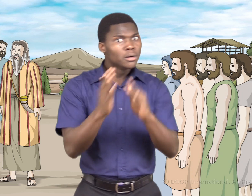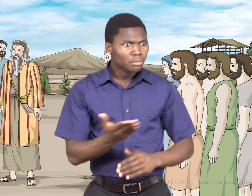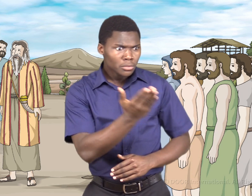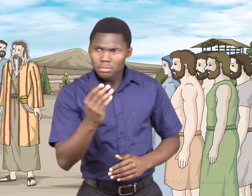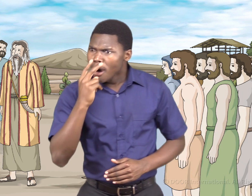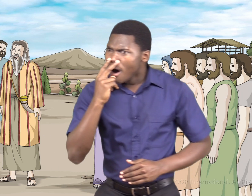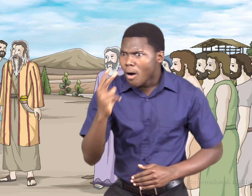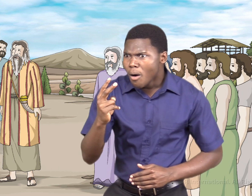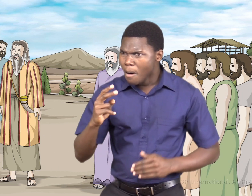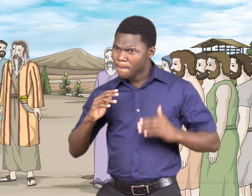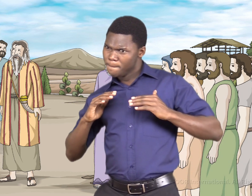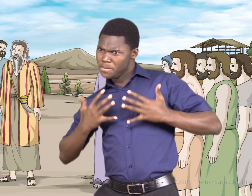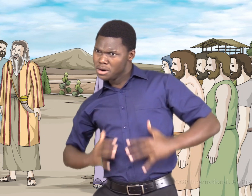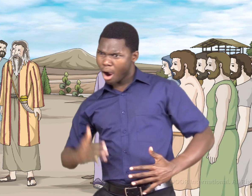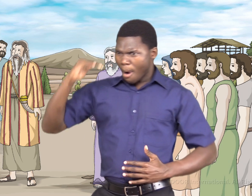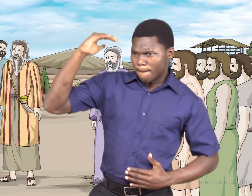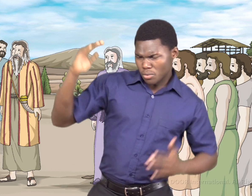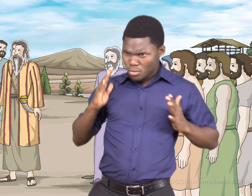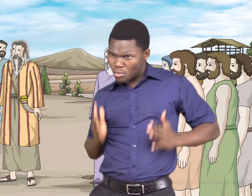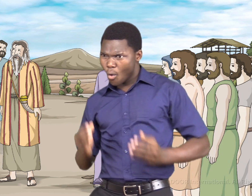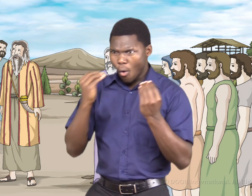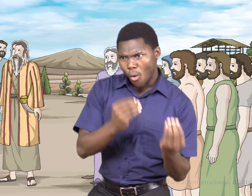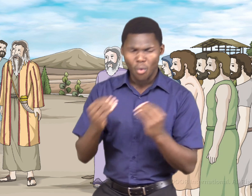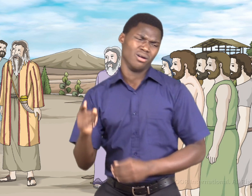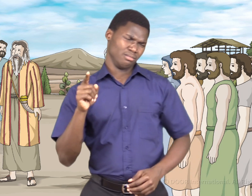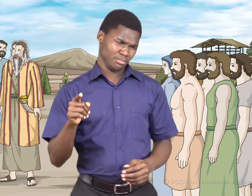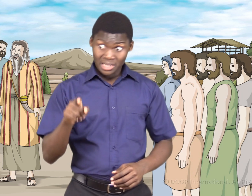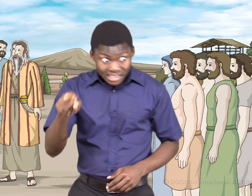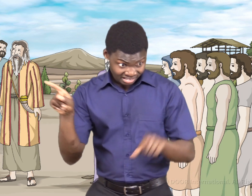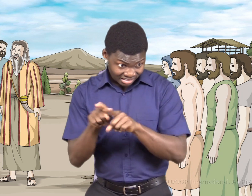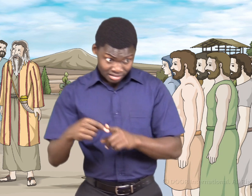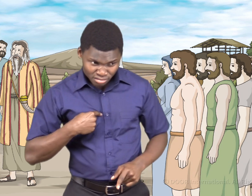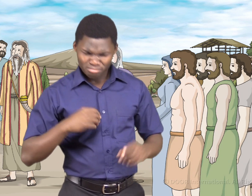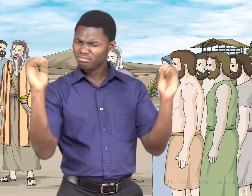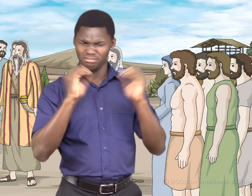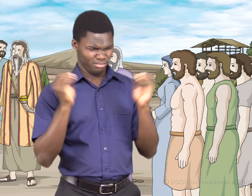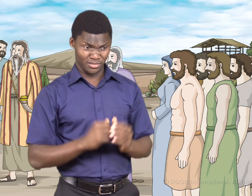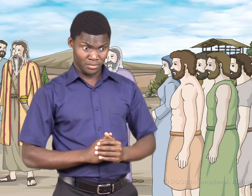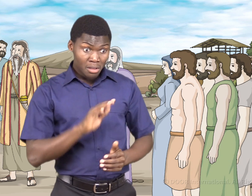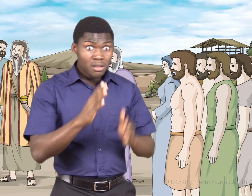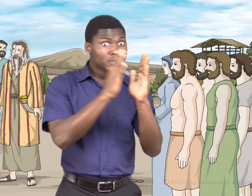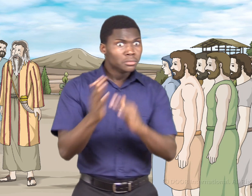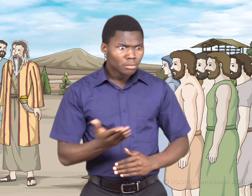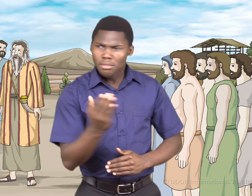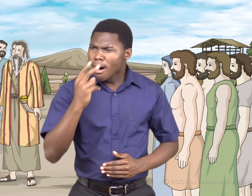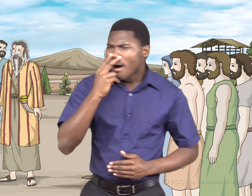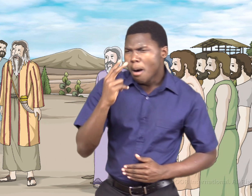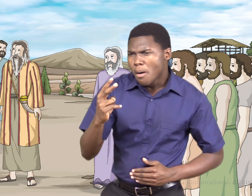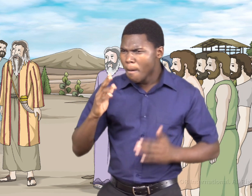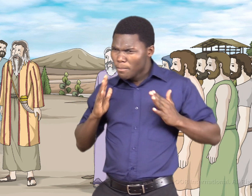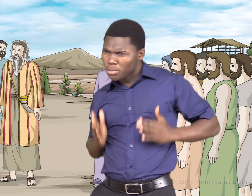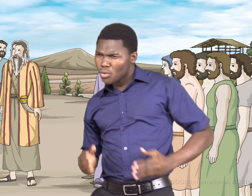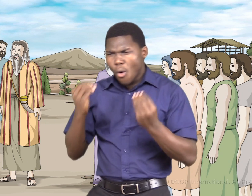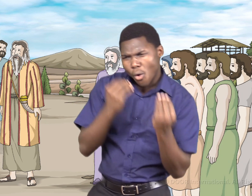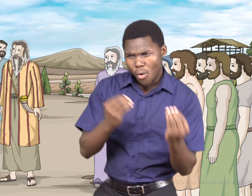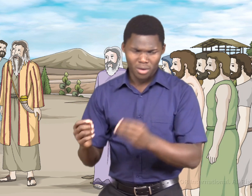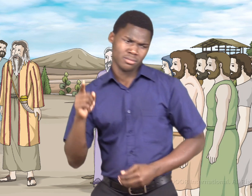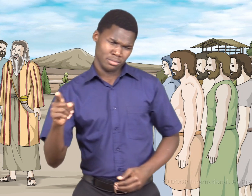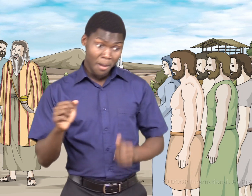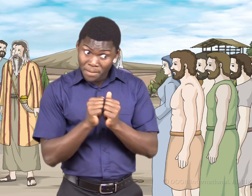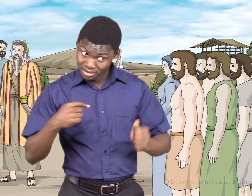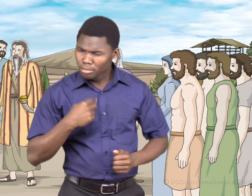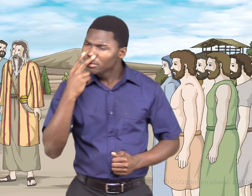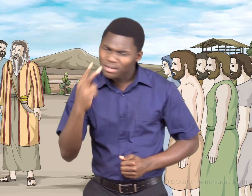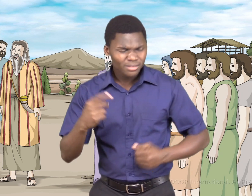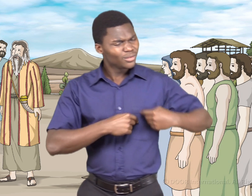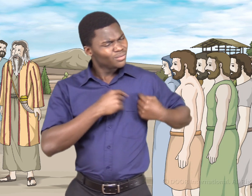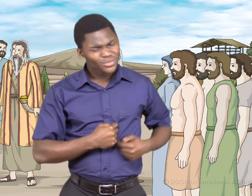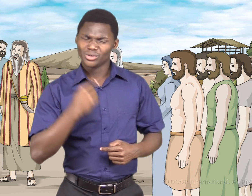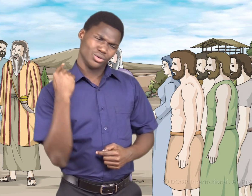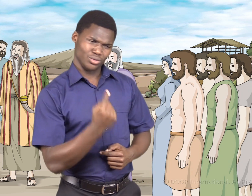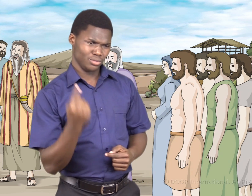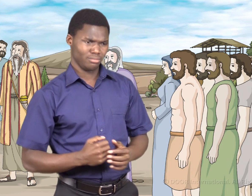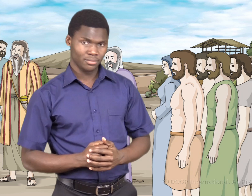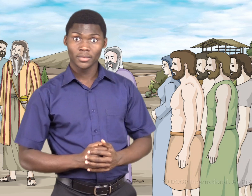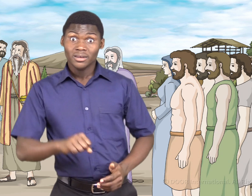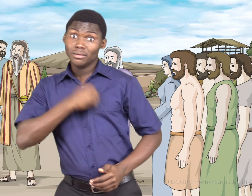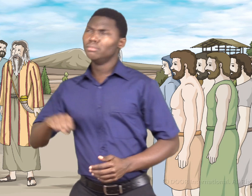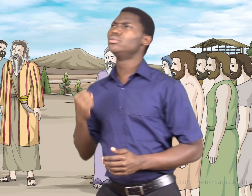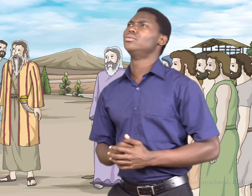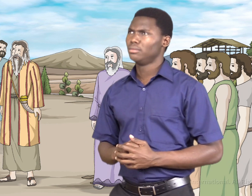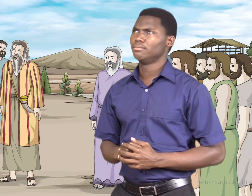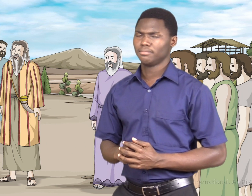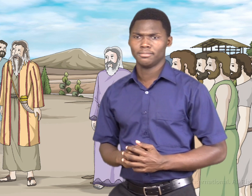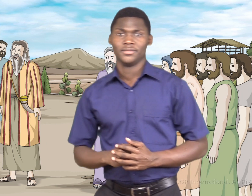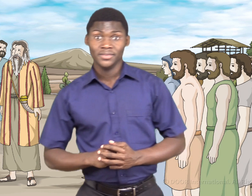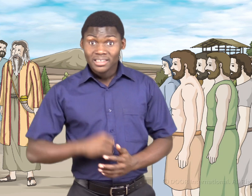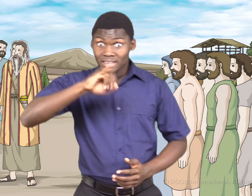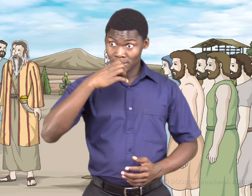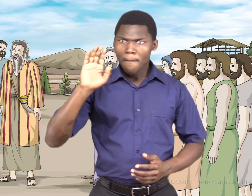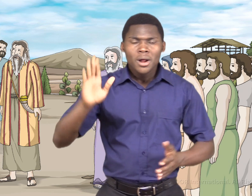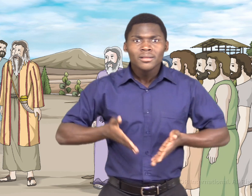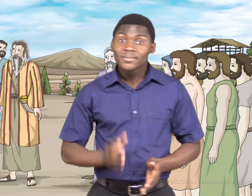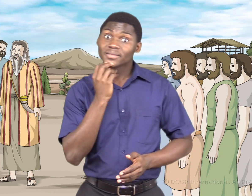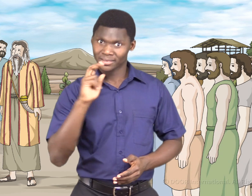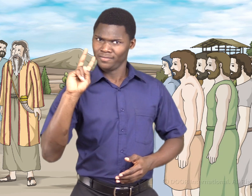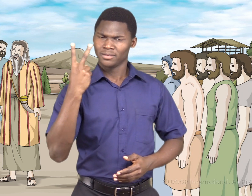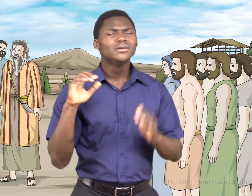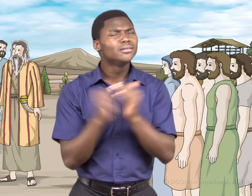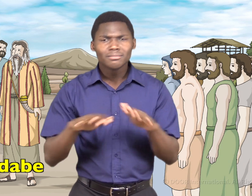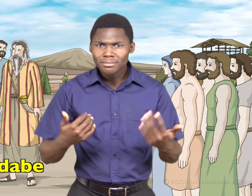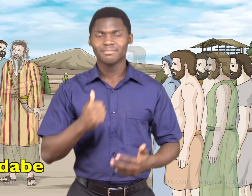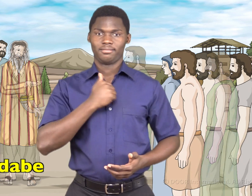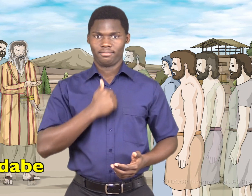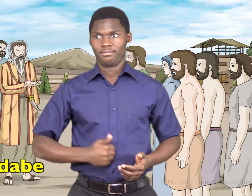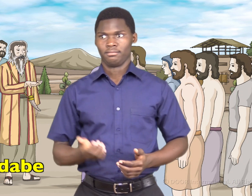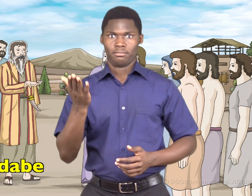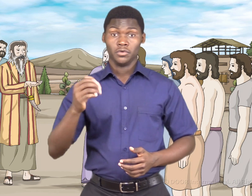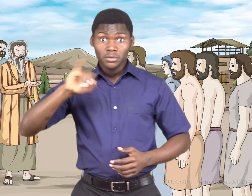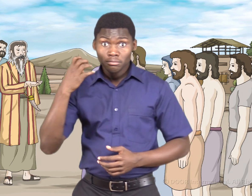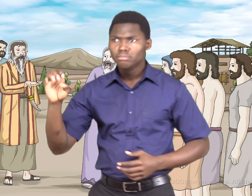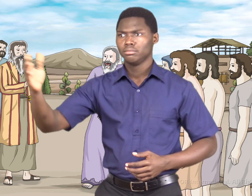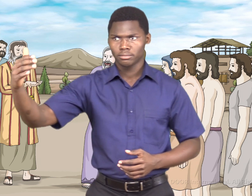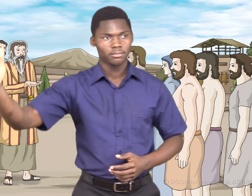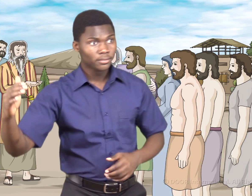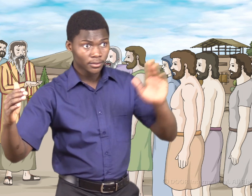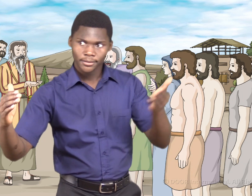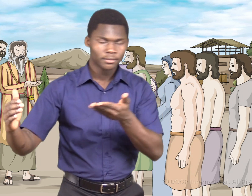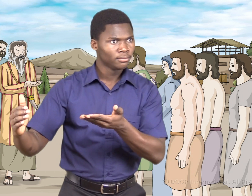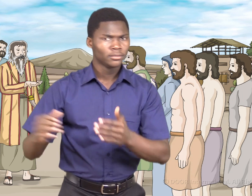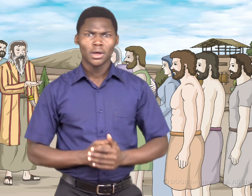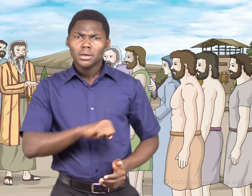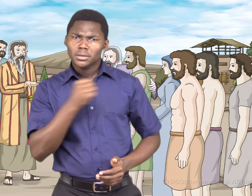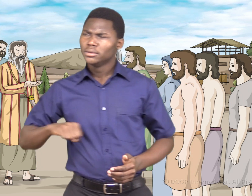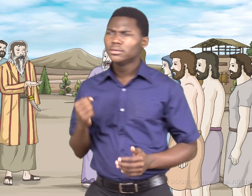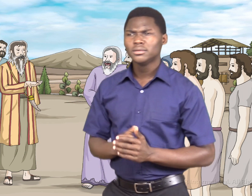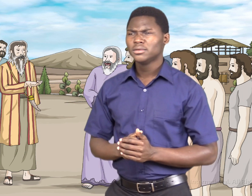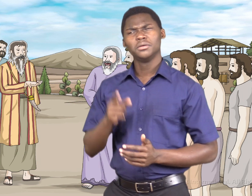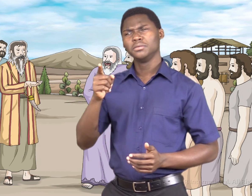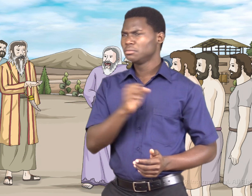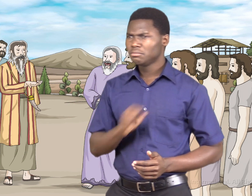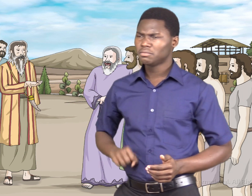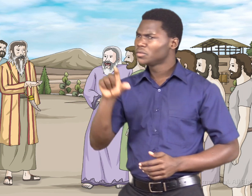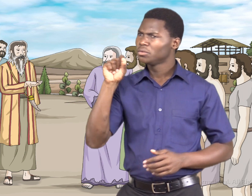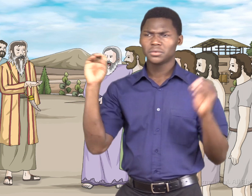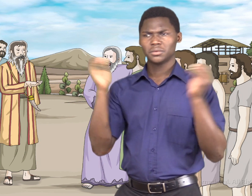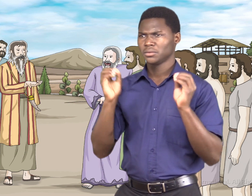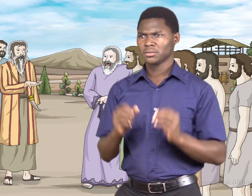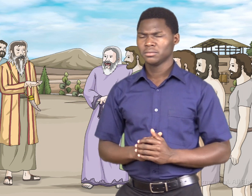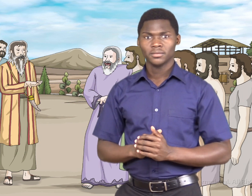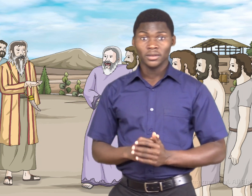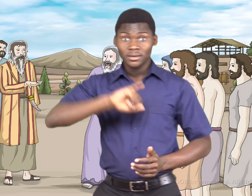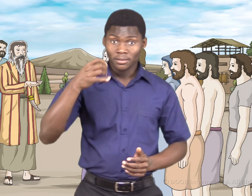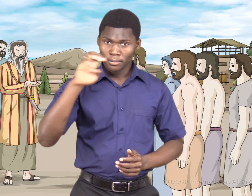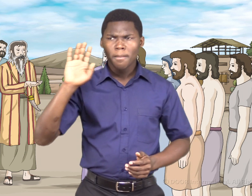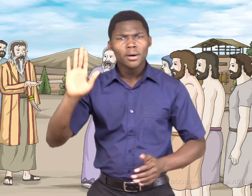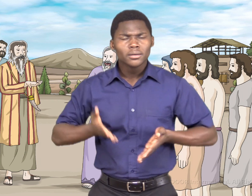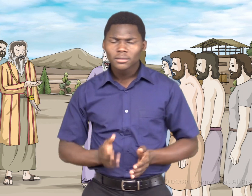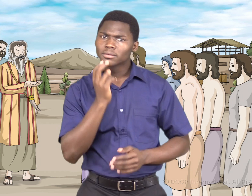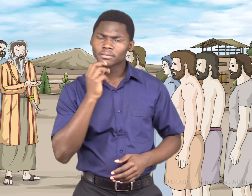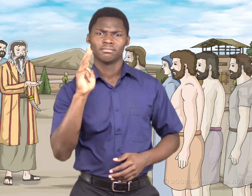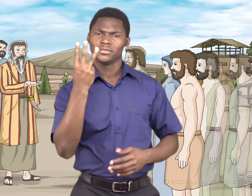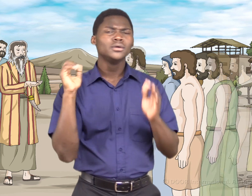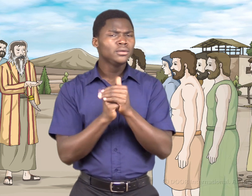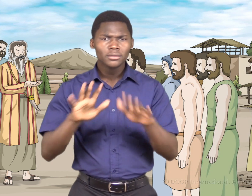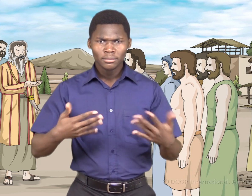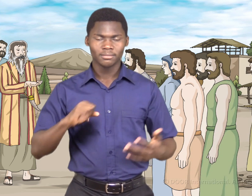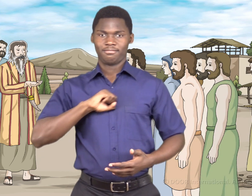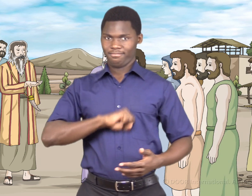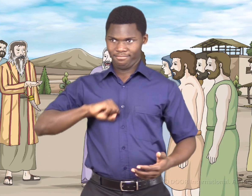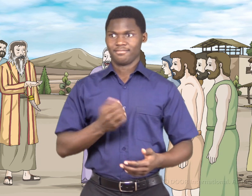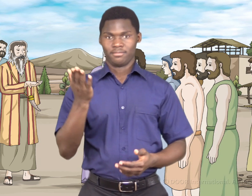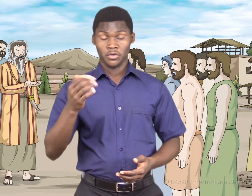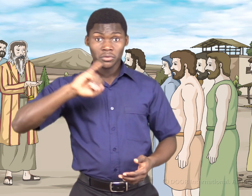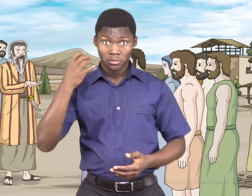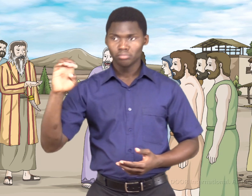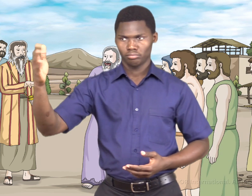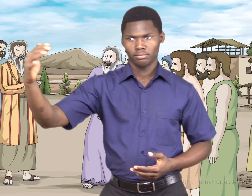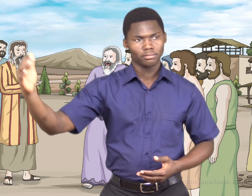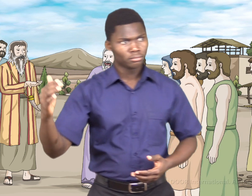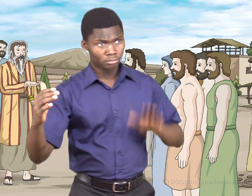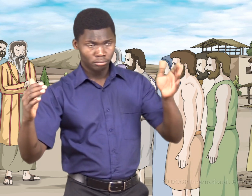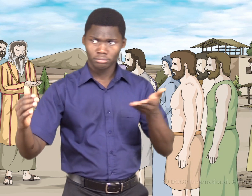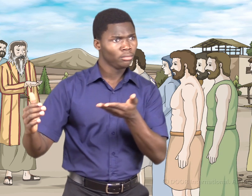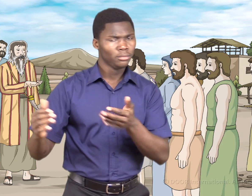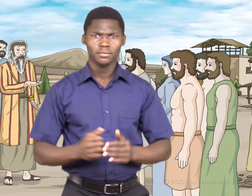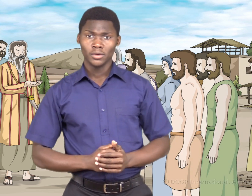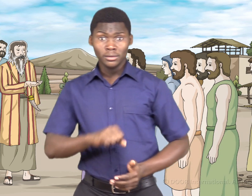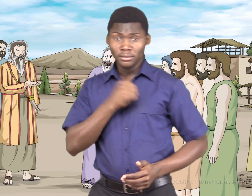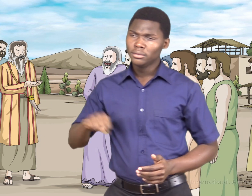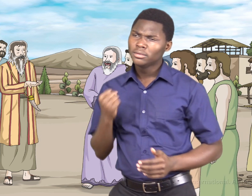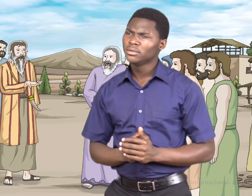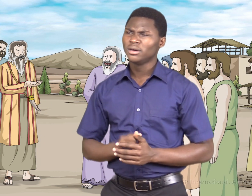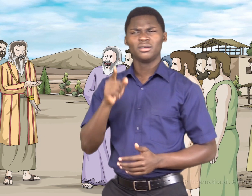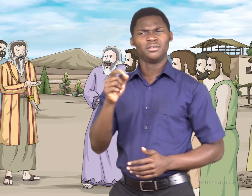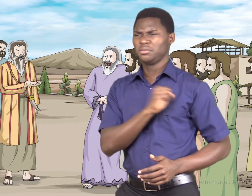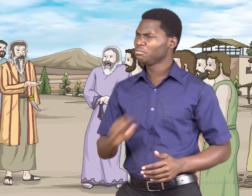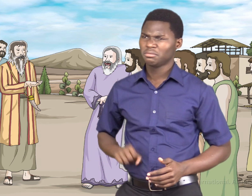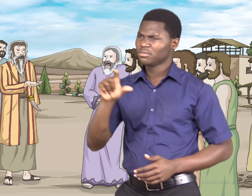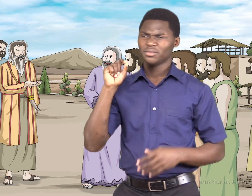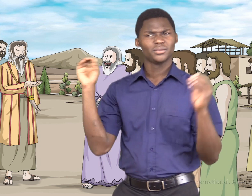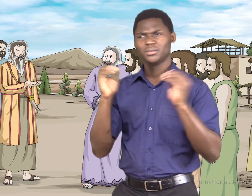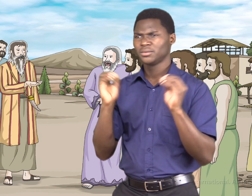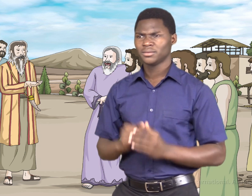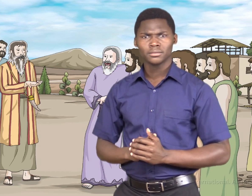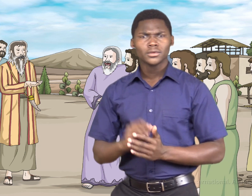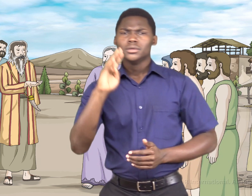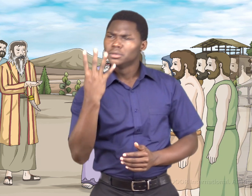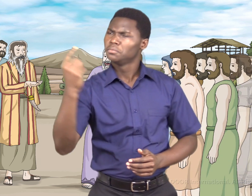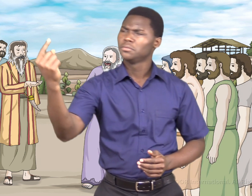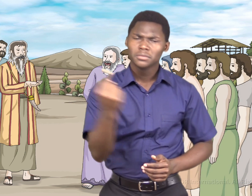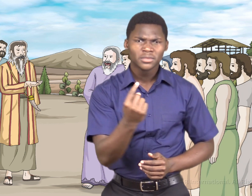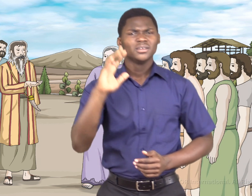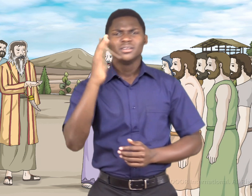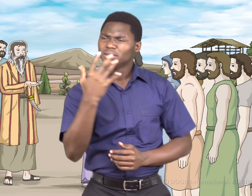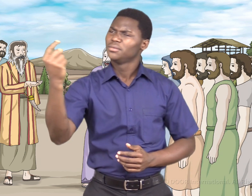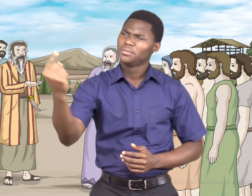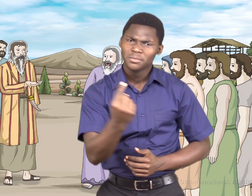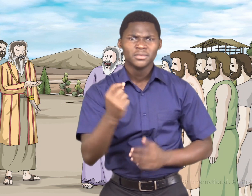Then Jesse called Abinadab and presented him to Samuel, who said, “The LORD has not chosen this one either.” Next Jesse presented Shammah, but Samuel said, “The LORD has not chosen this one either.”